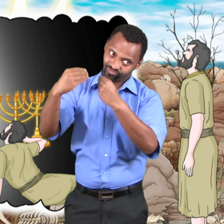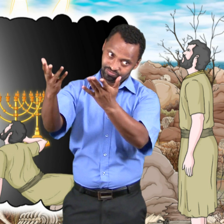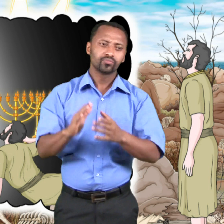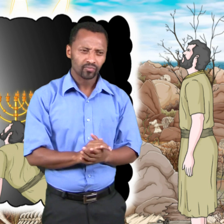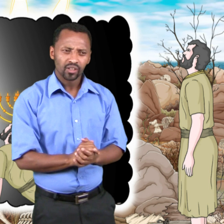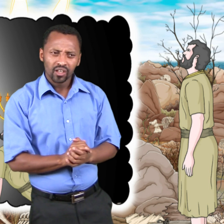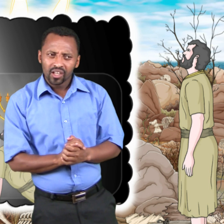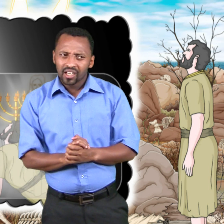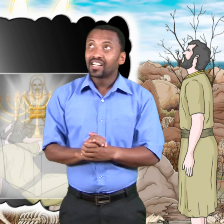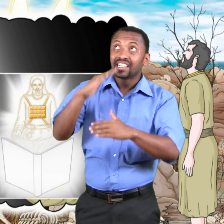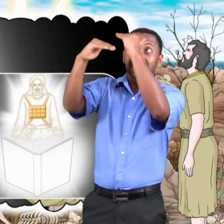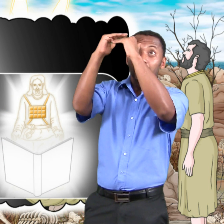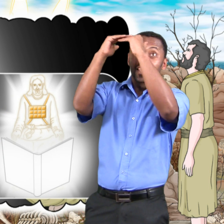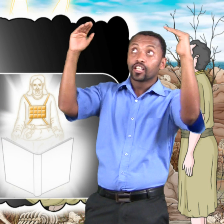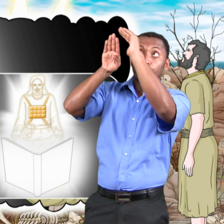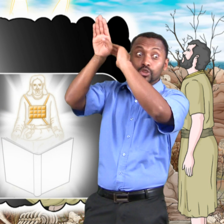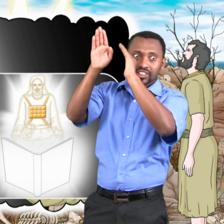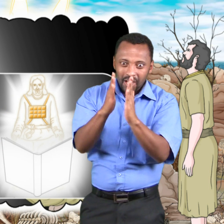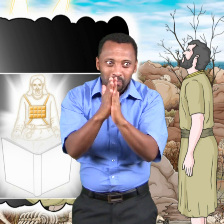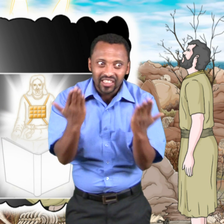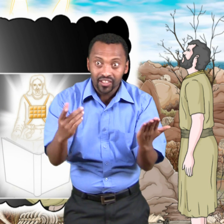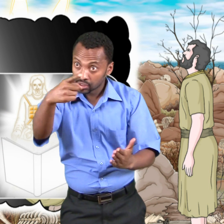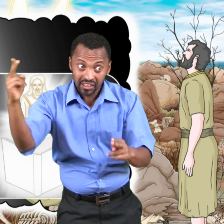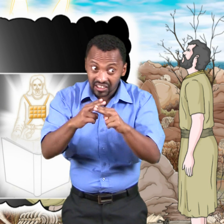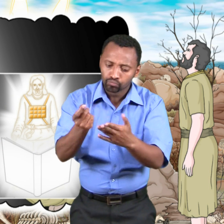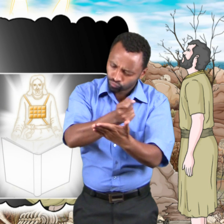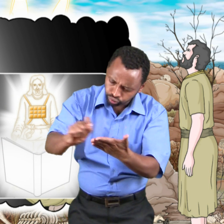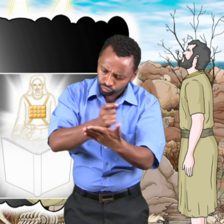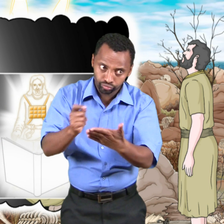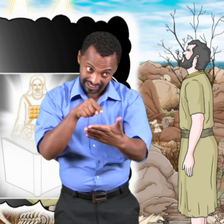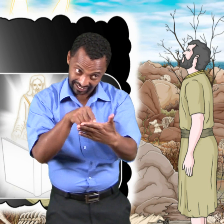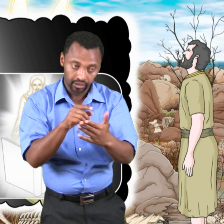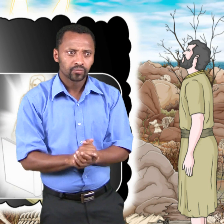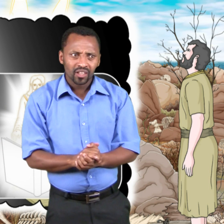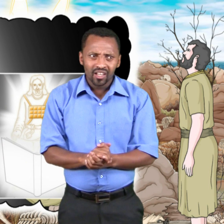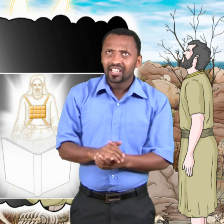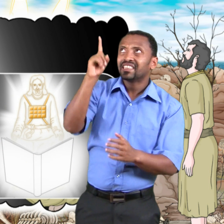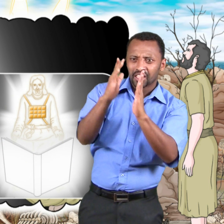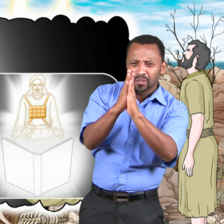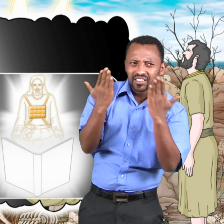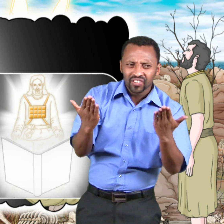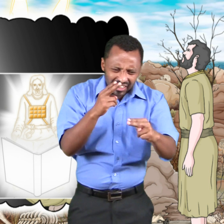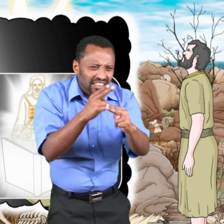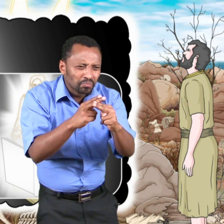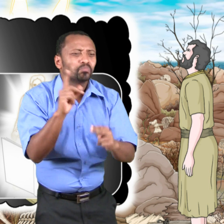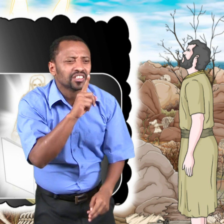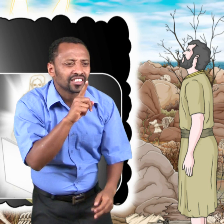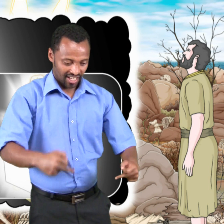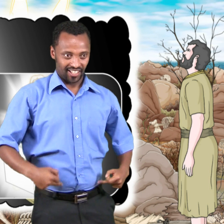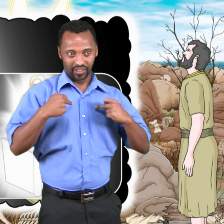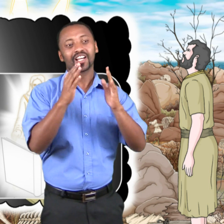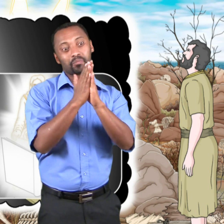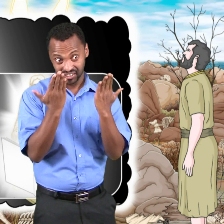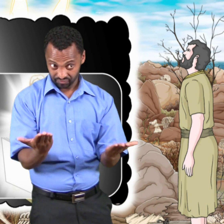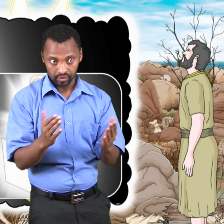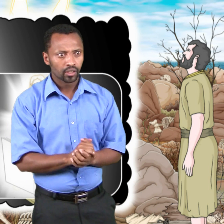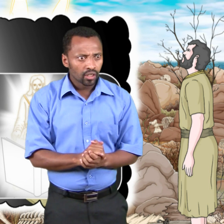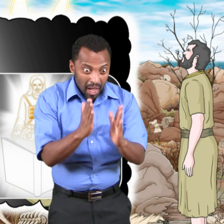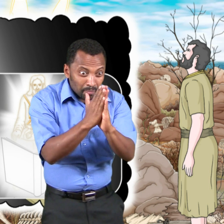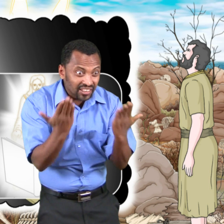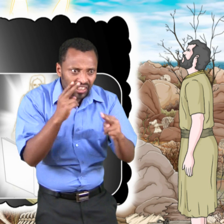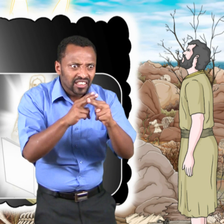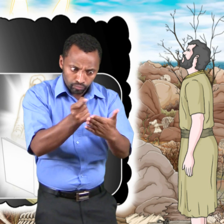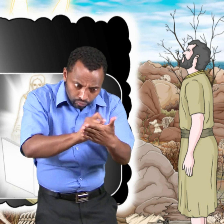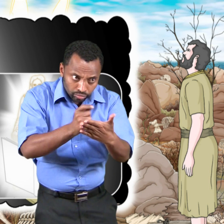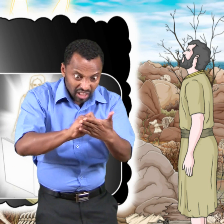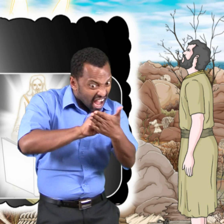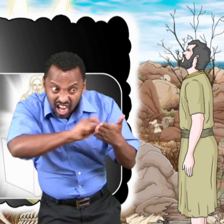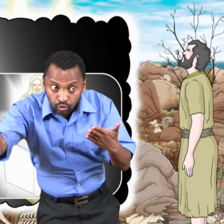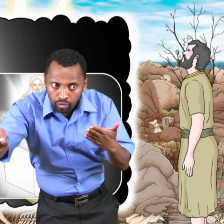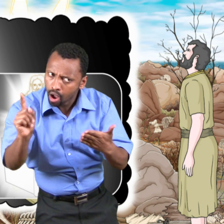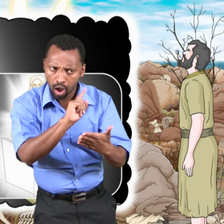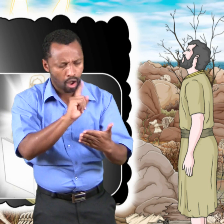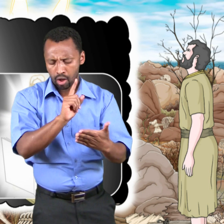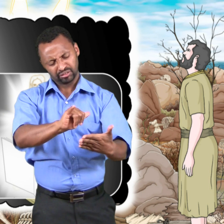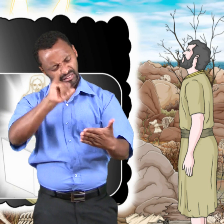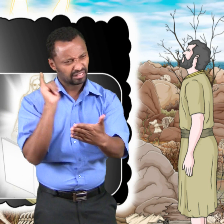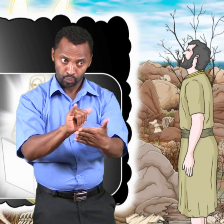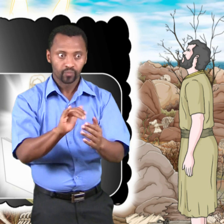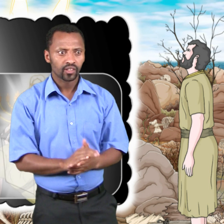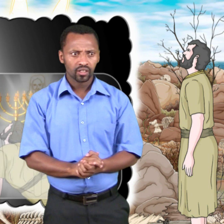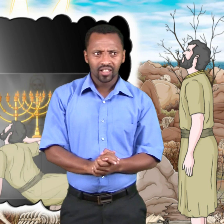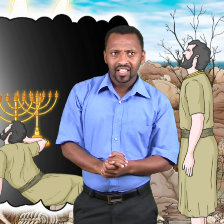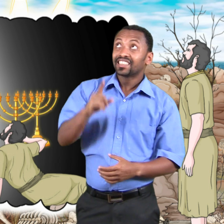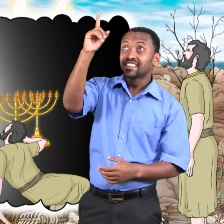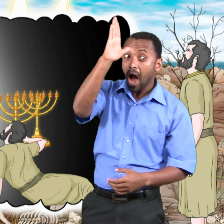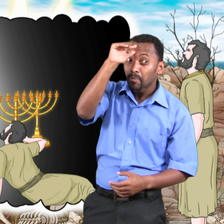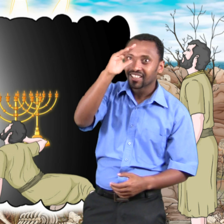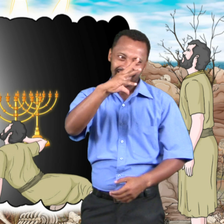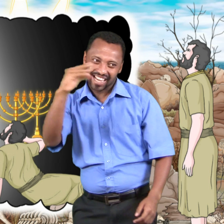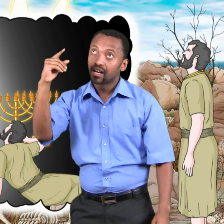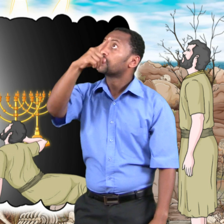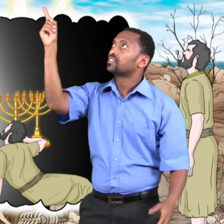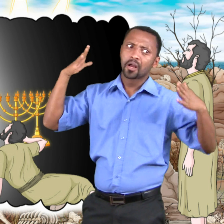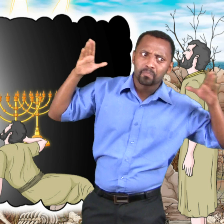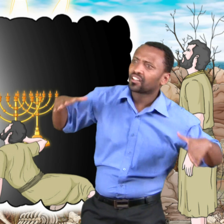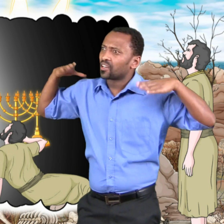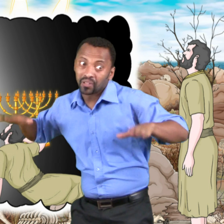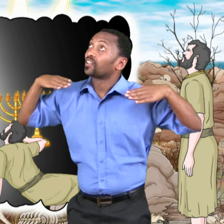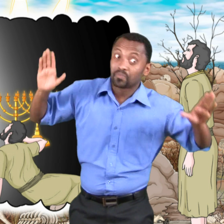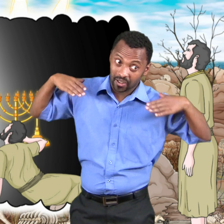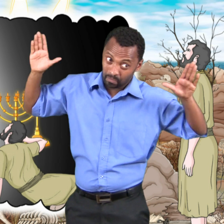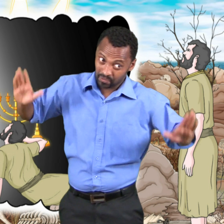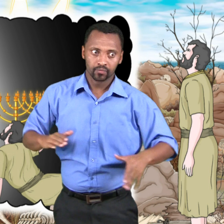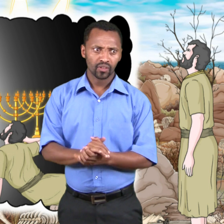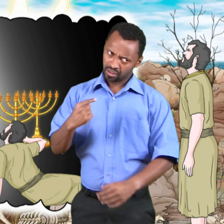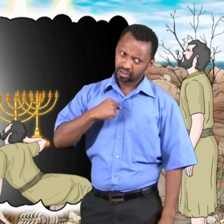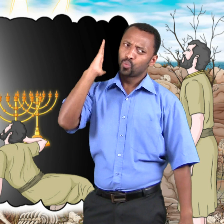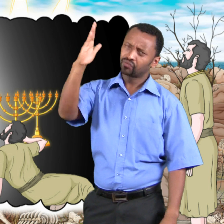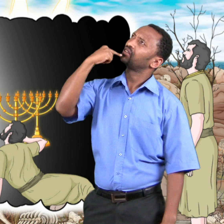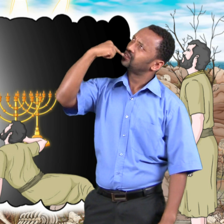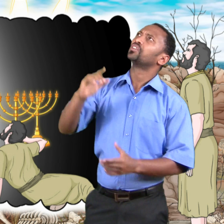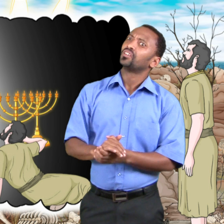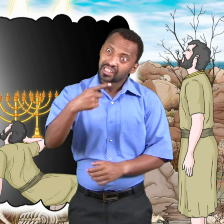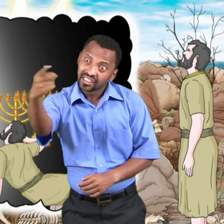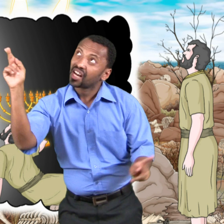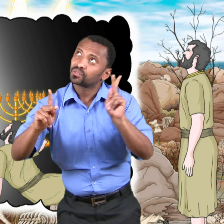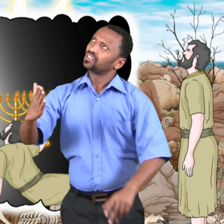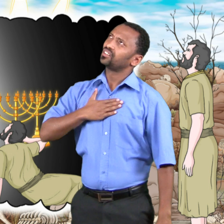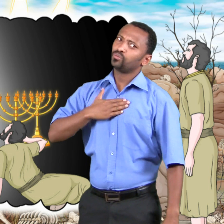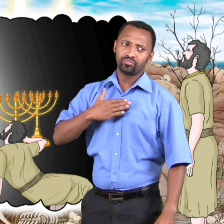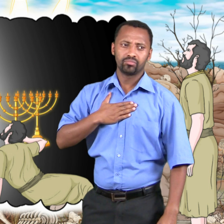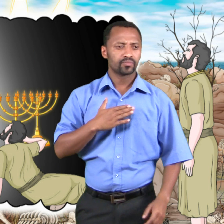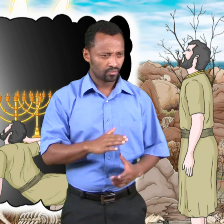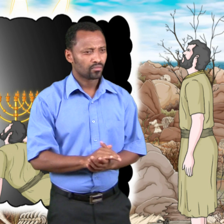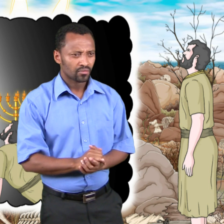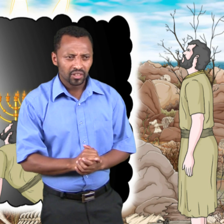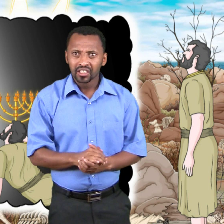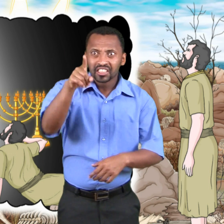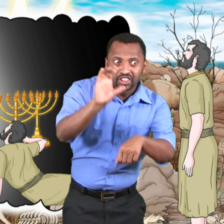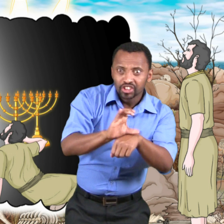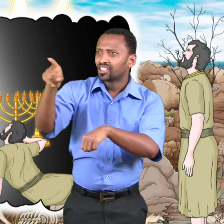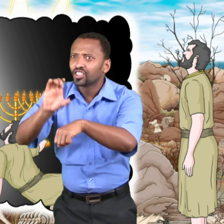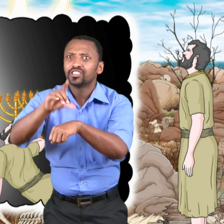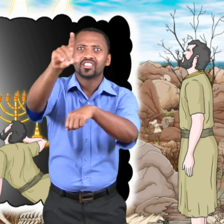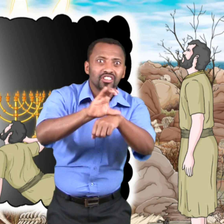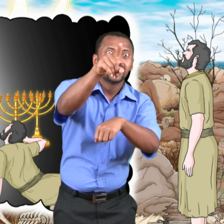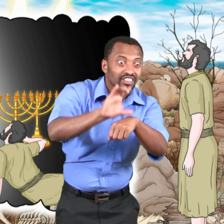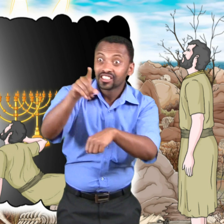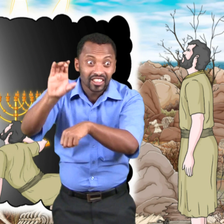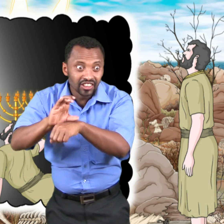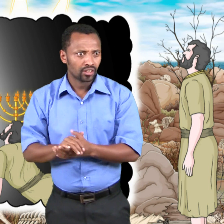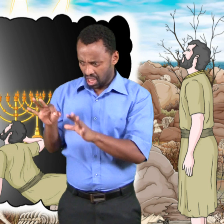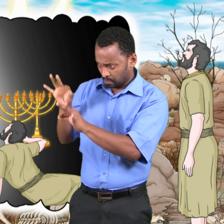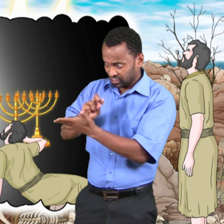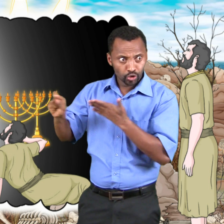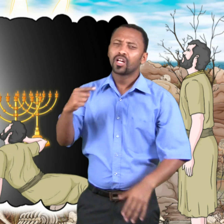And I will never blot out his name from the Book of Life, but I will confess his name before My Father and His angels.